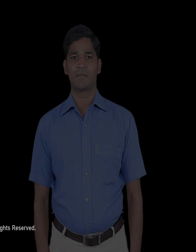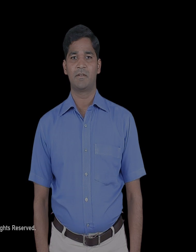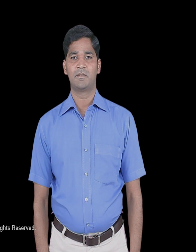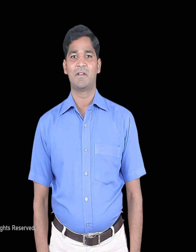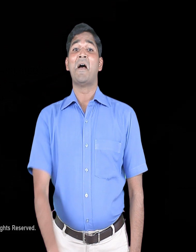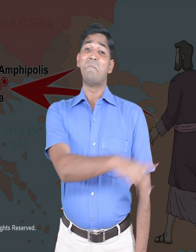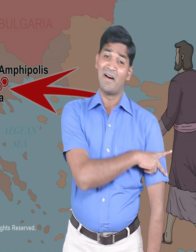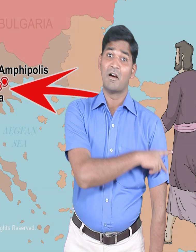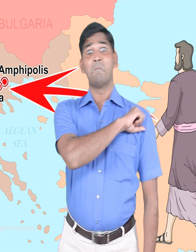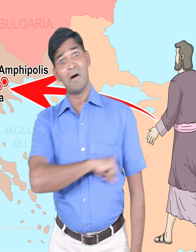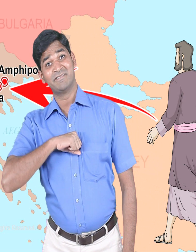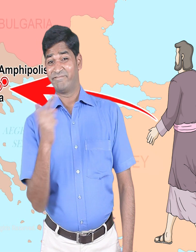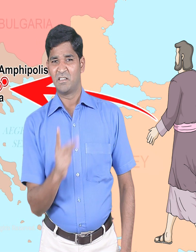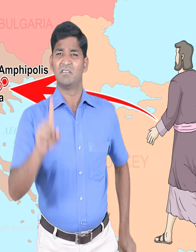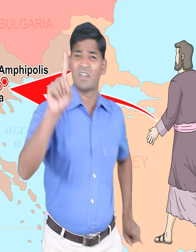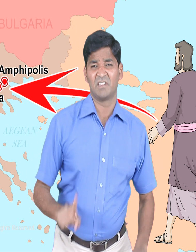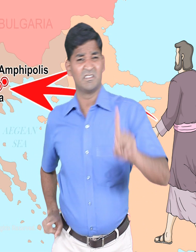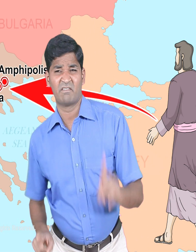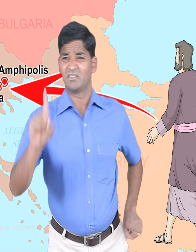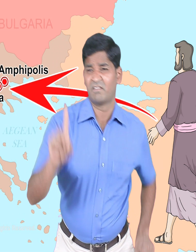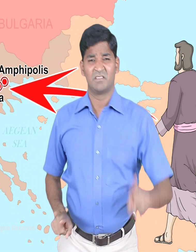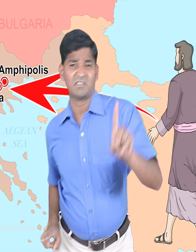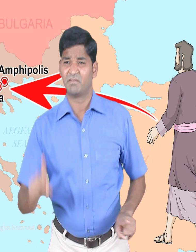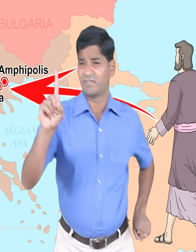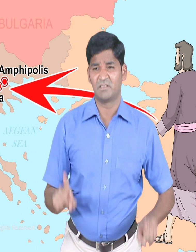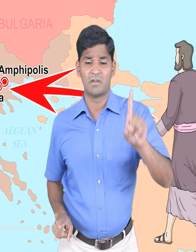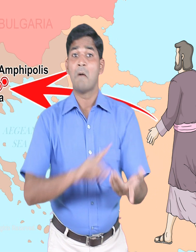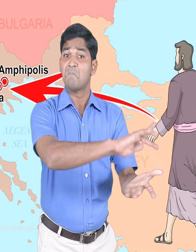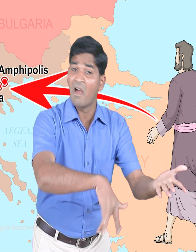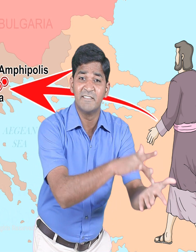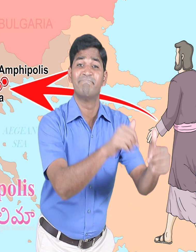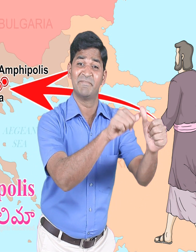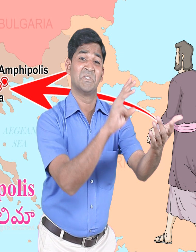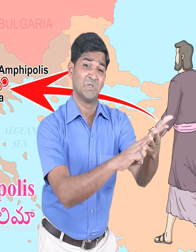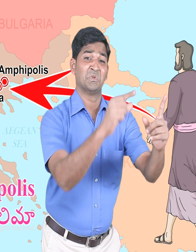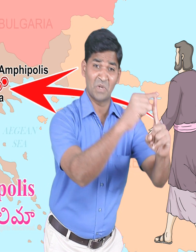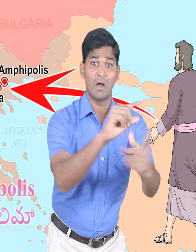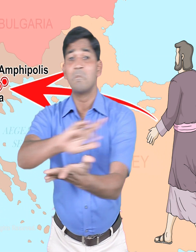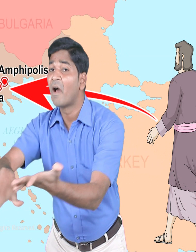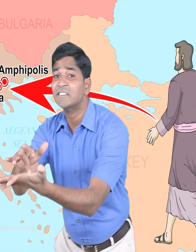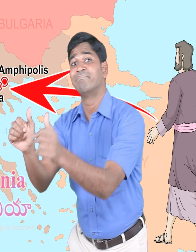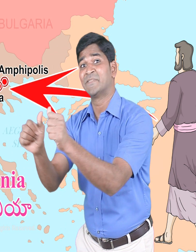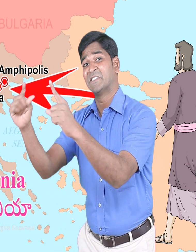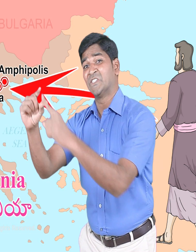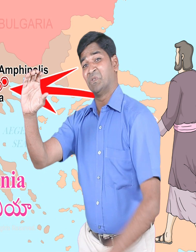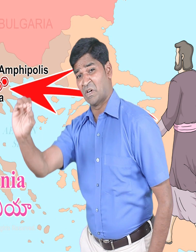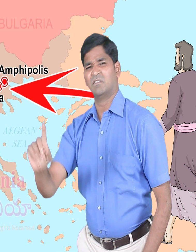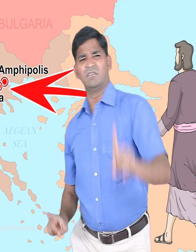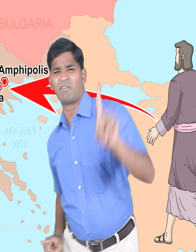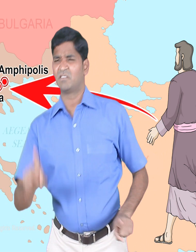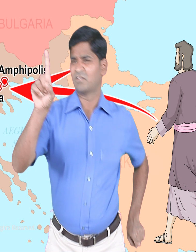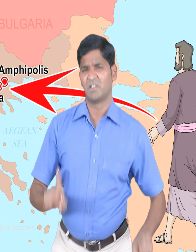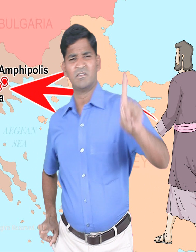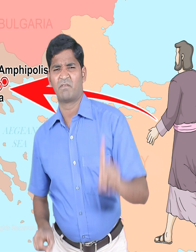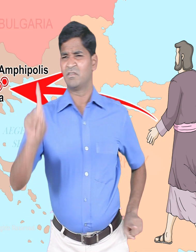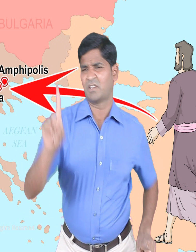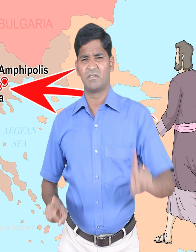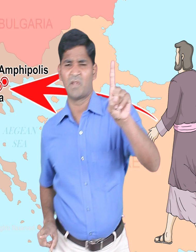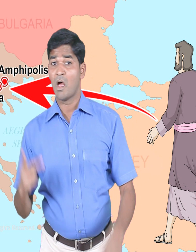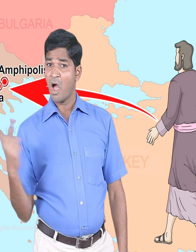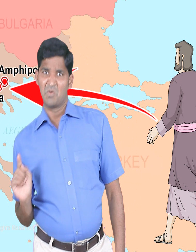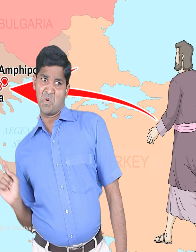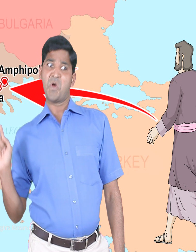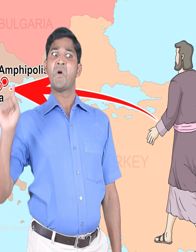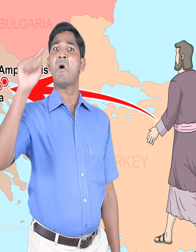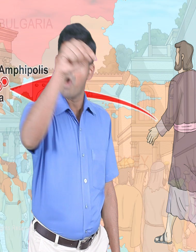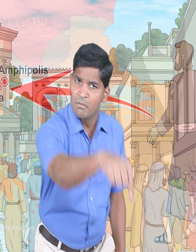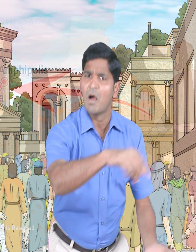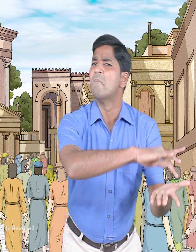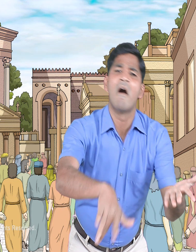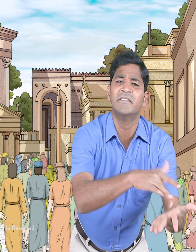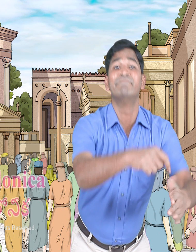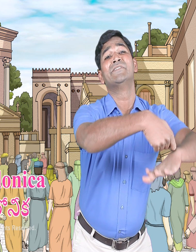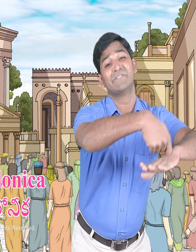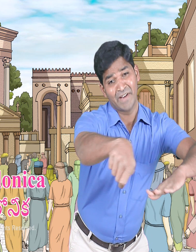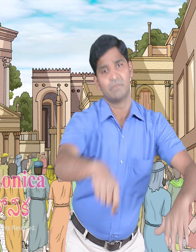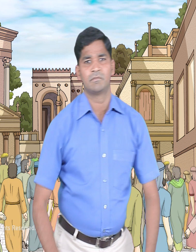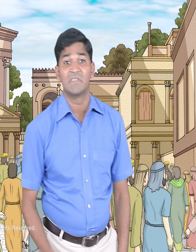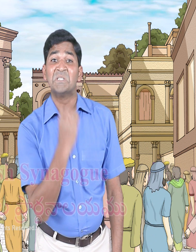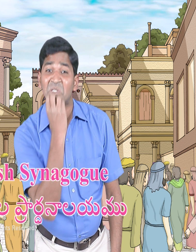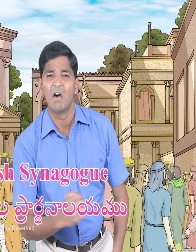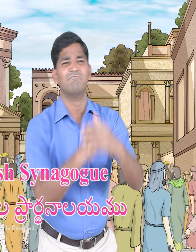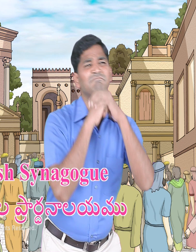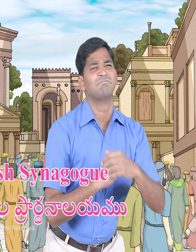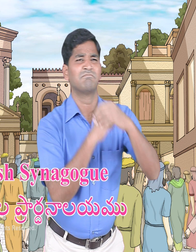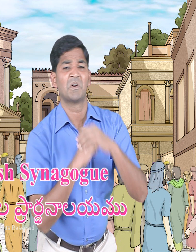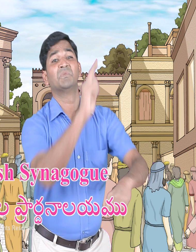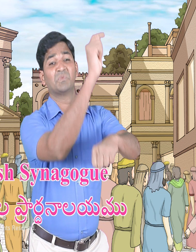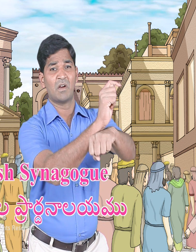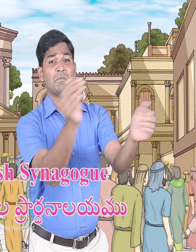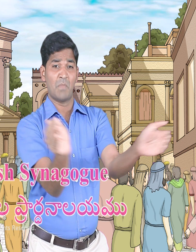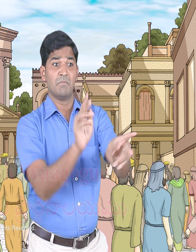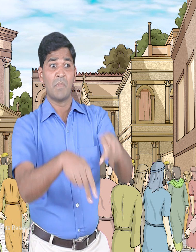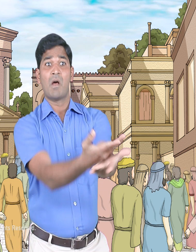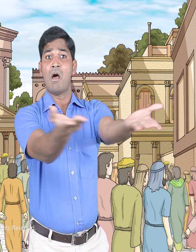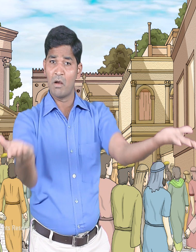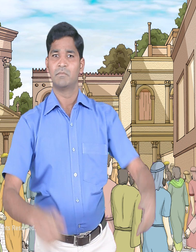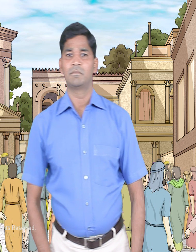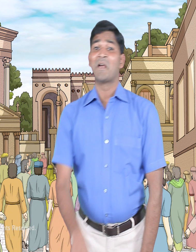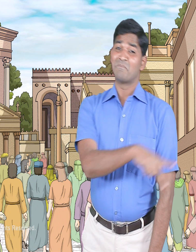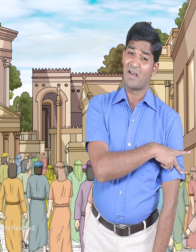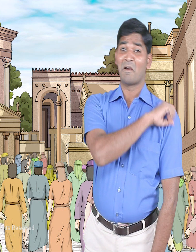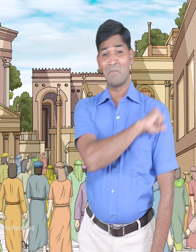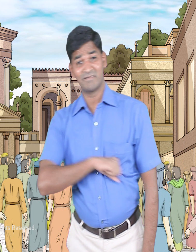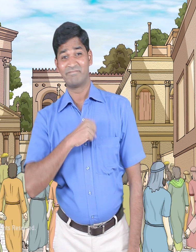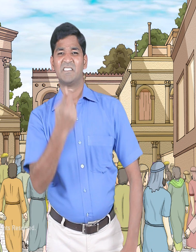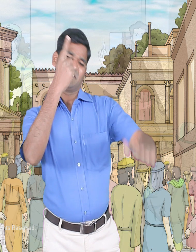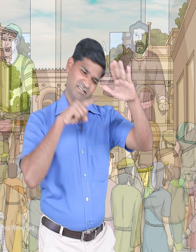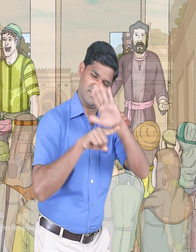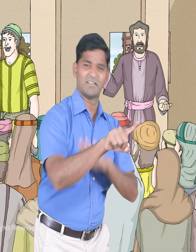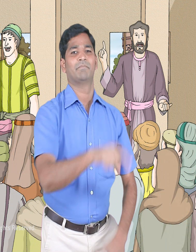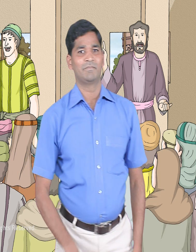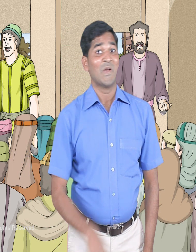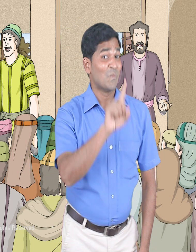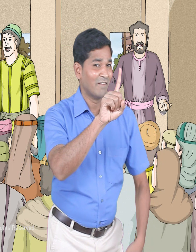When they had passed through Amphipolis and Apollonia, they came to Thessalonica, where there was a Jewish synagogue.